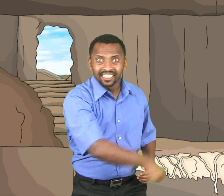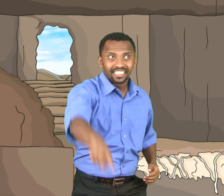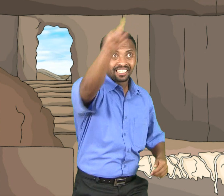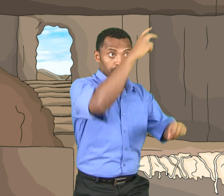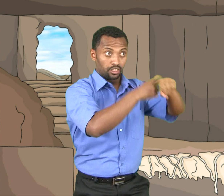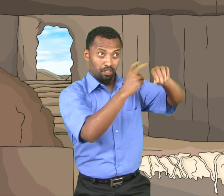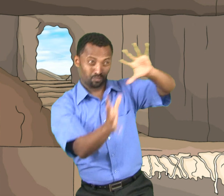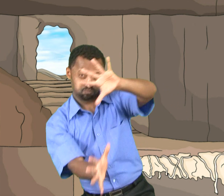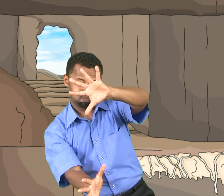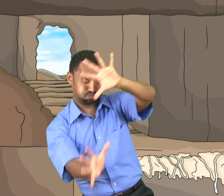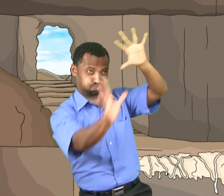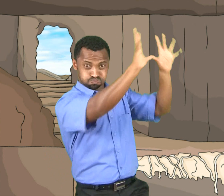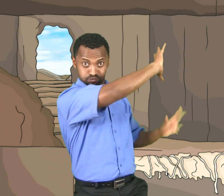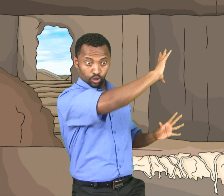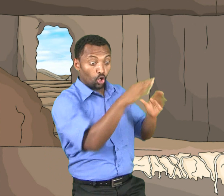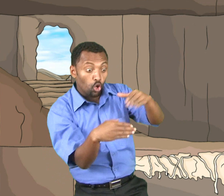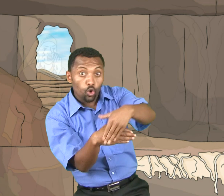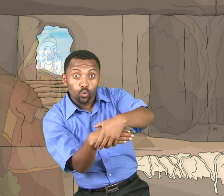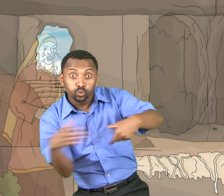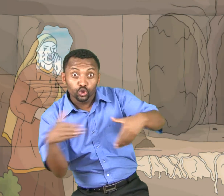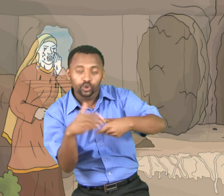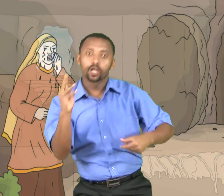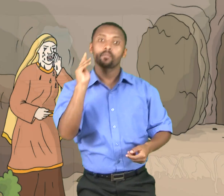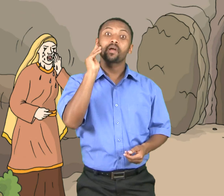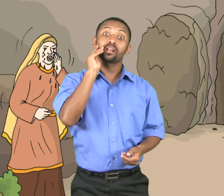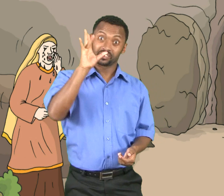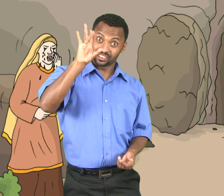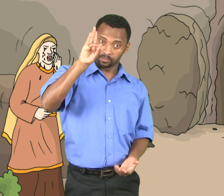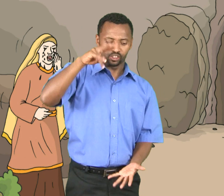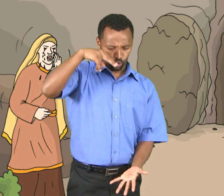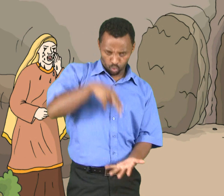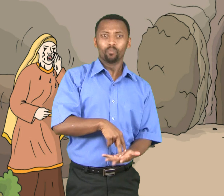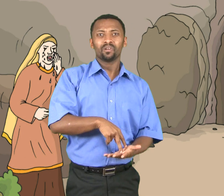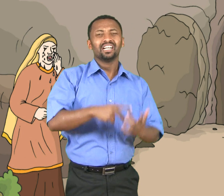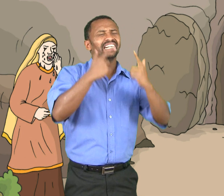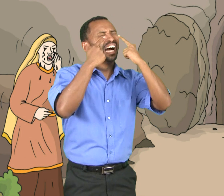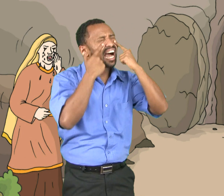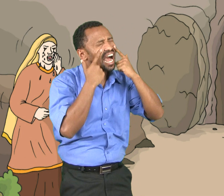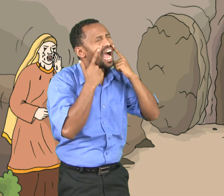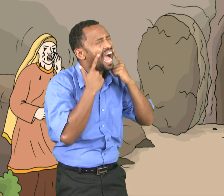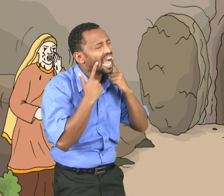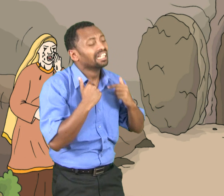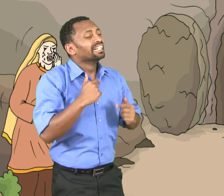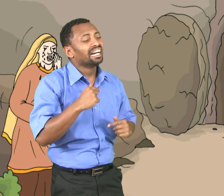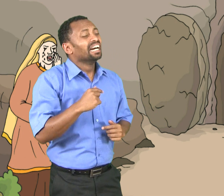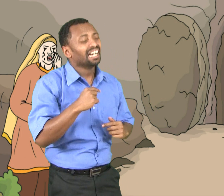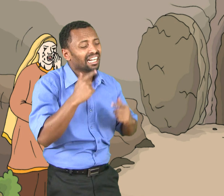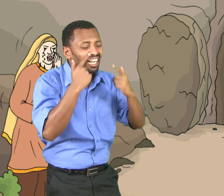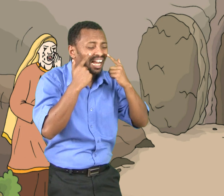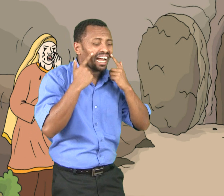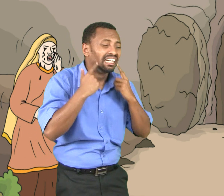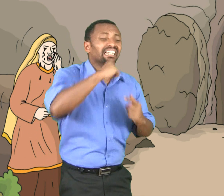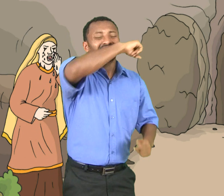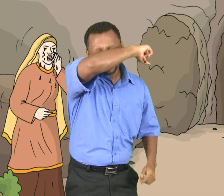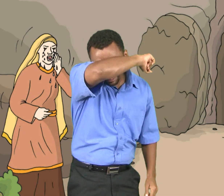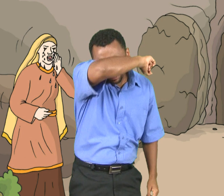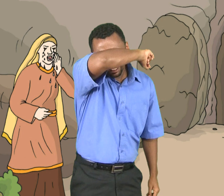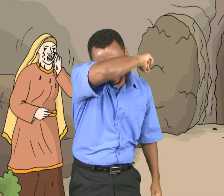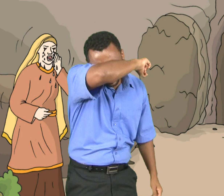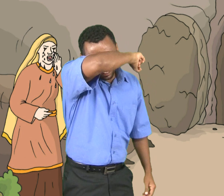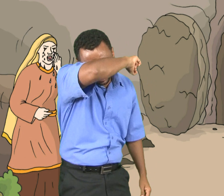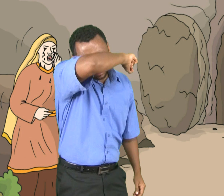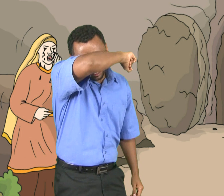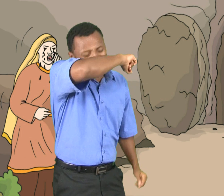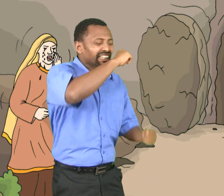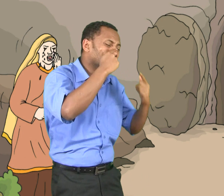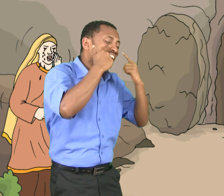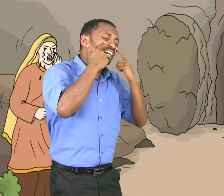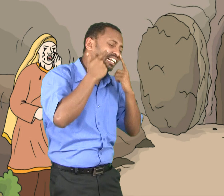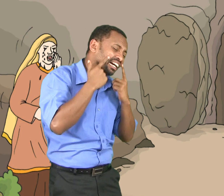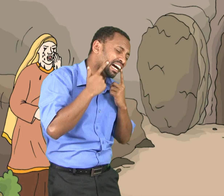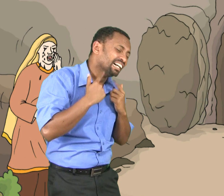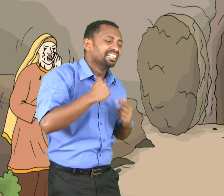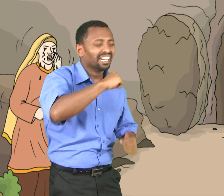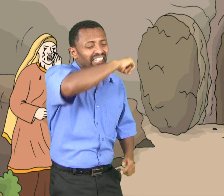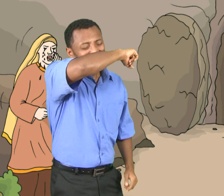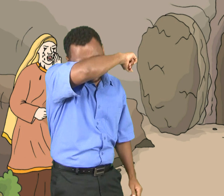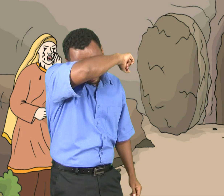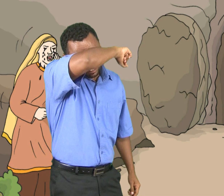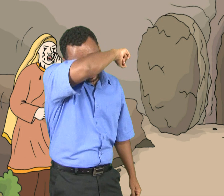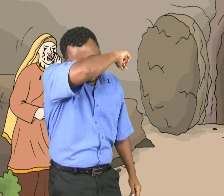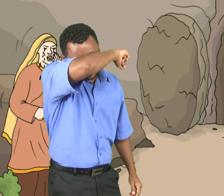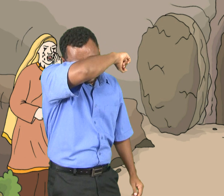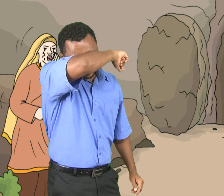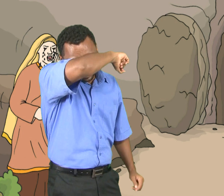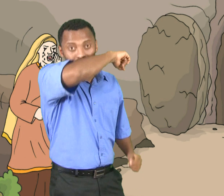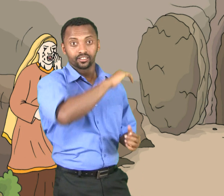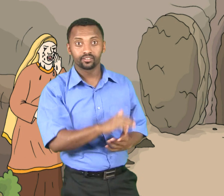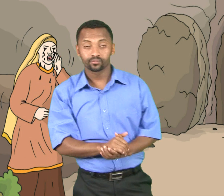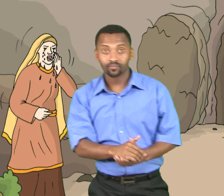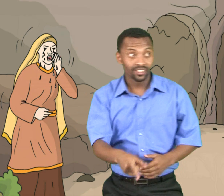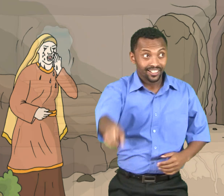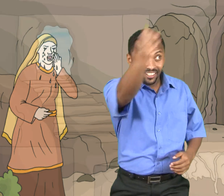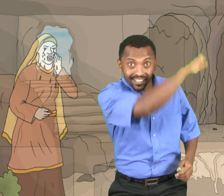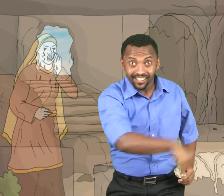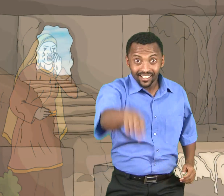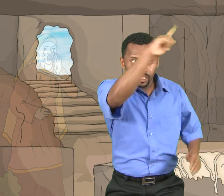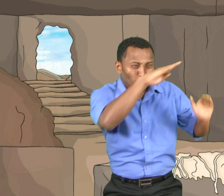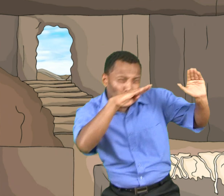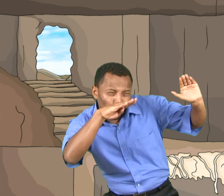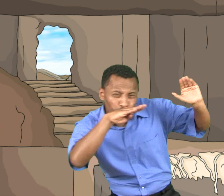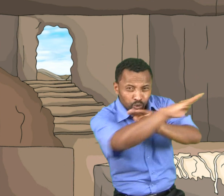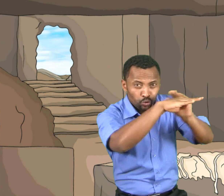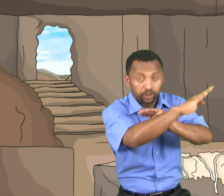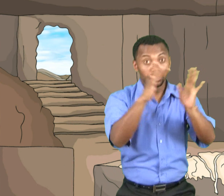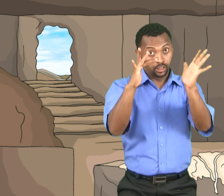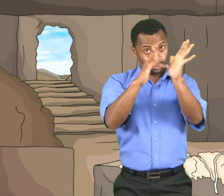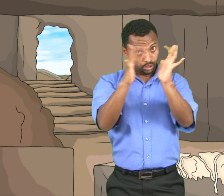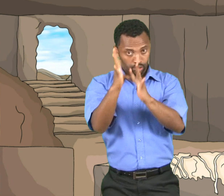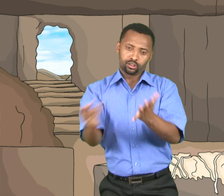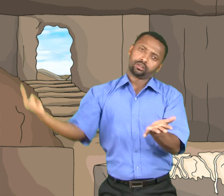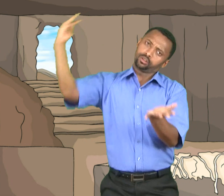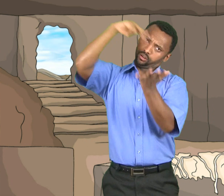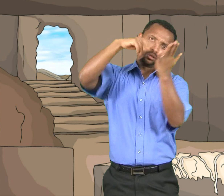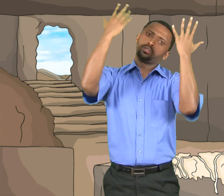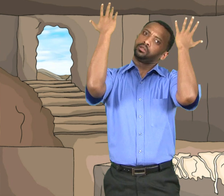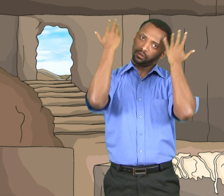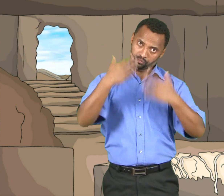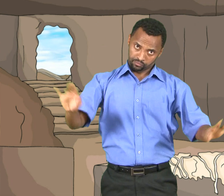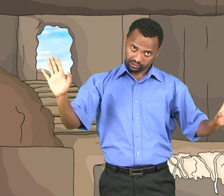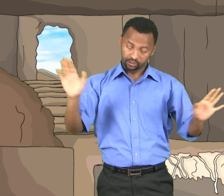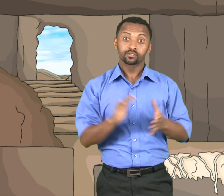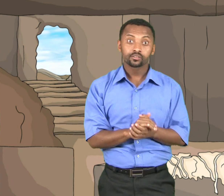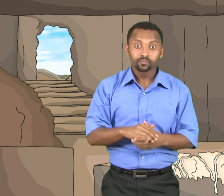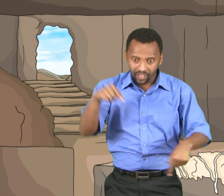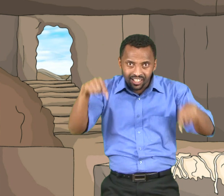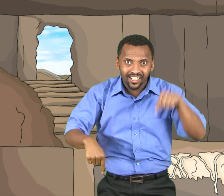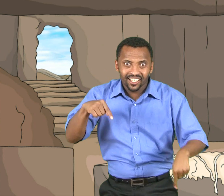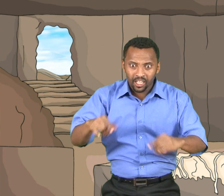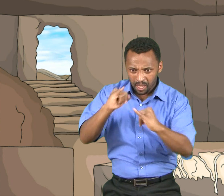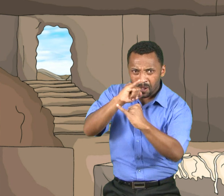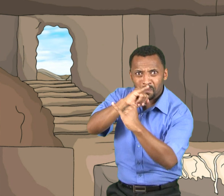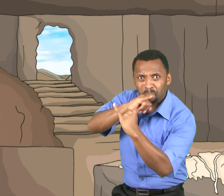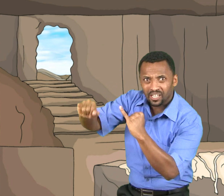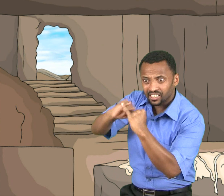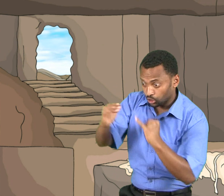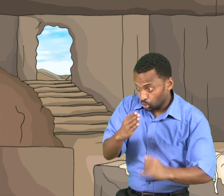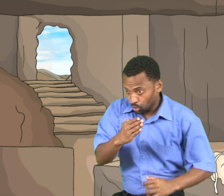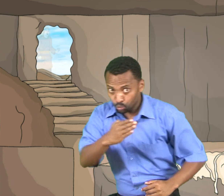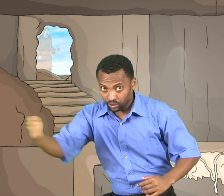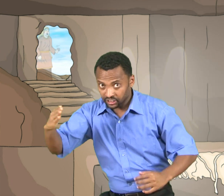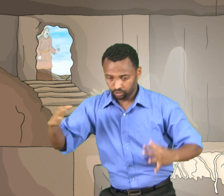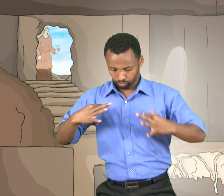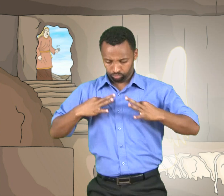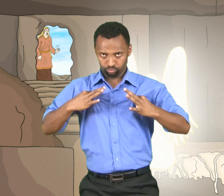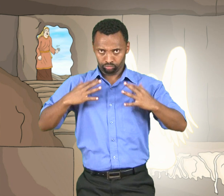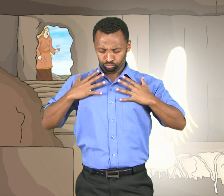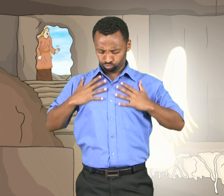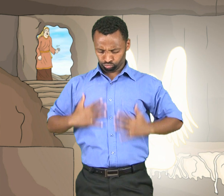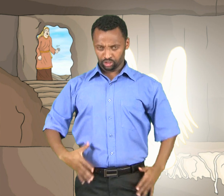But Mary stood outside the tomb weeping.